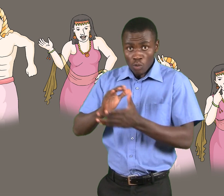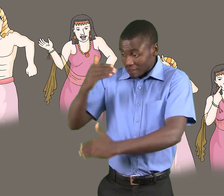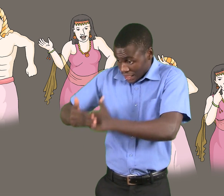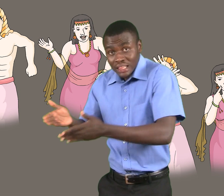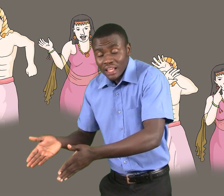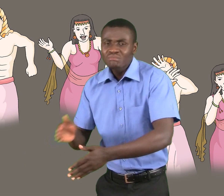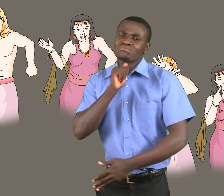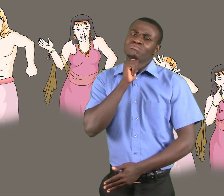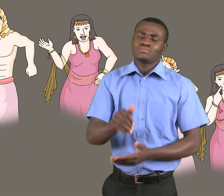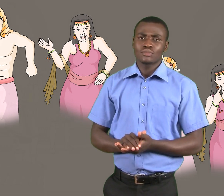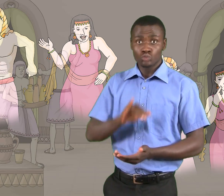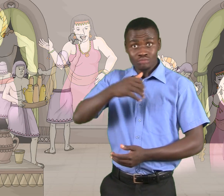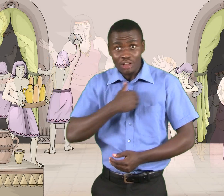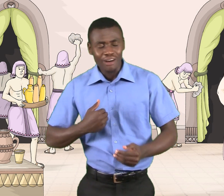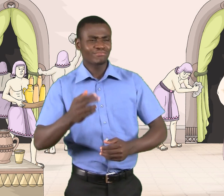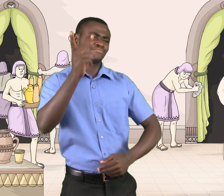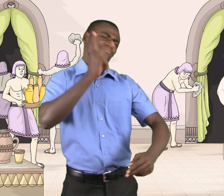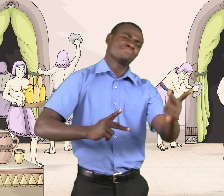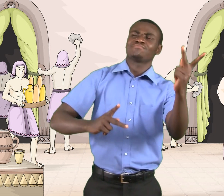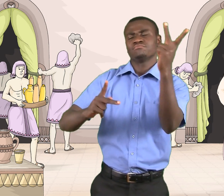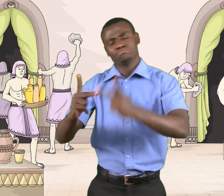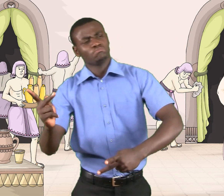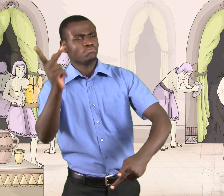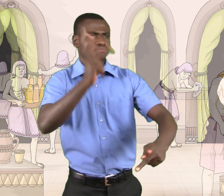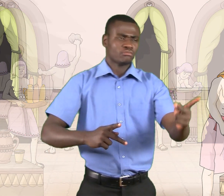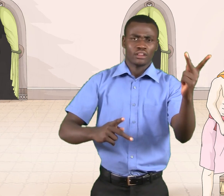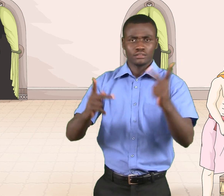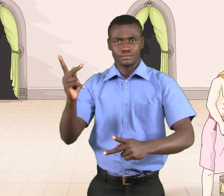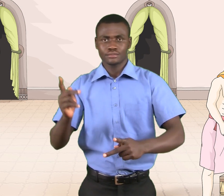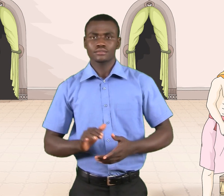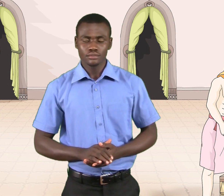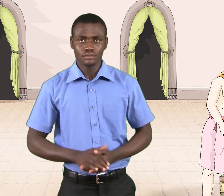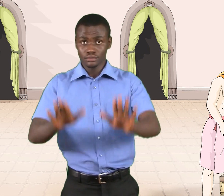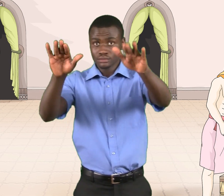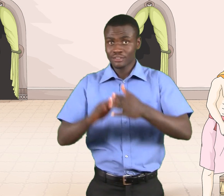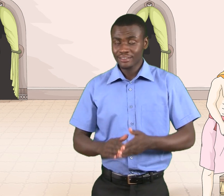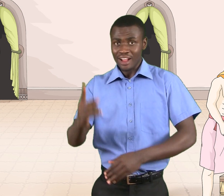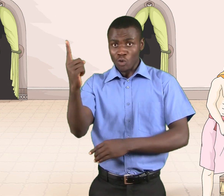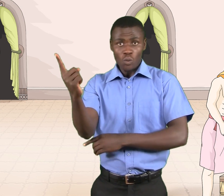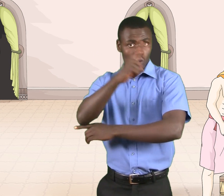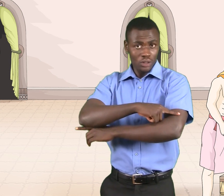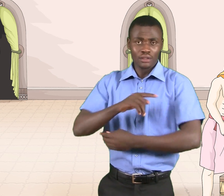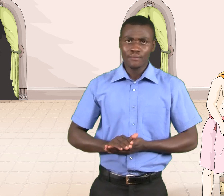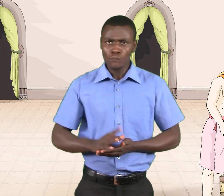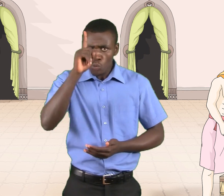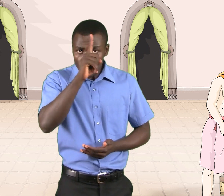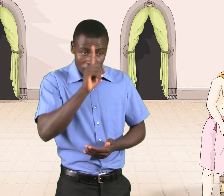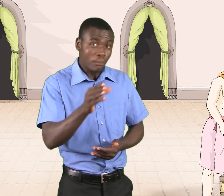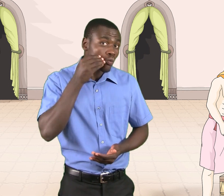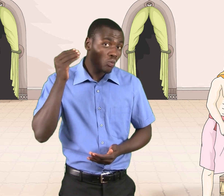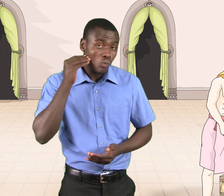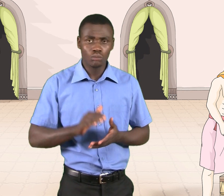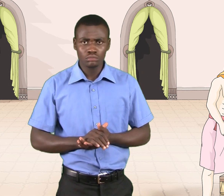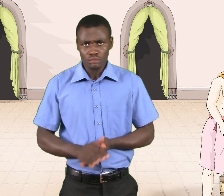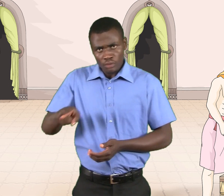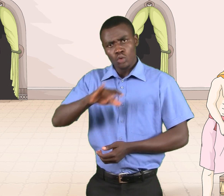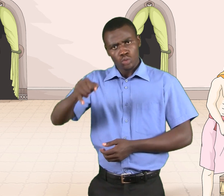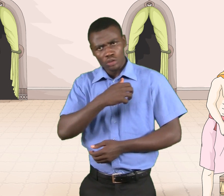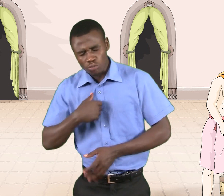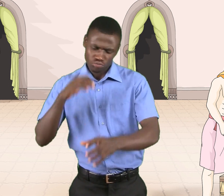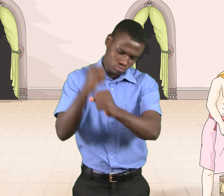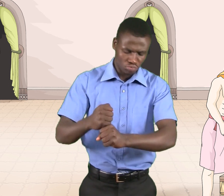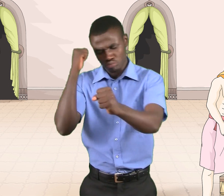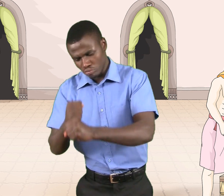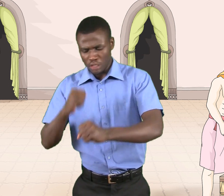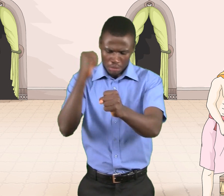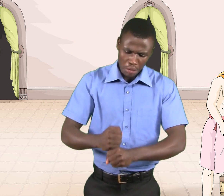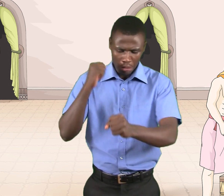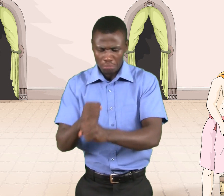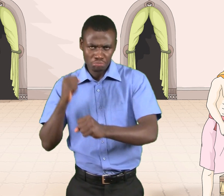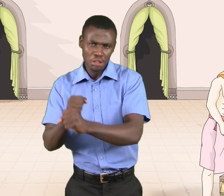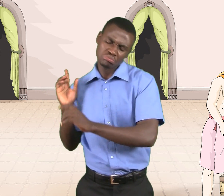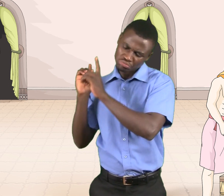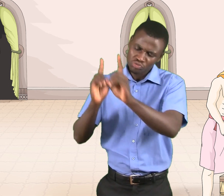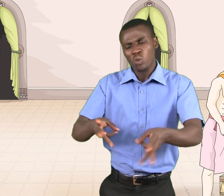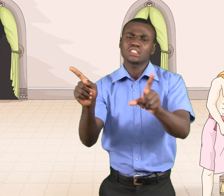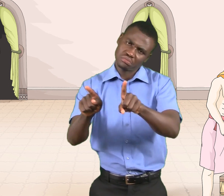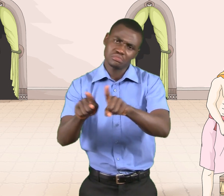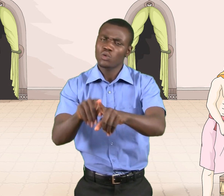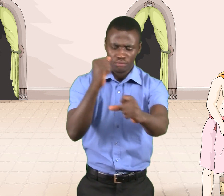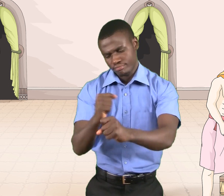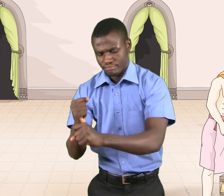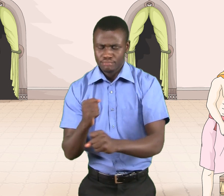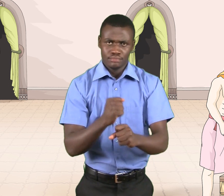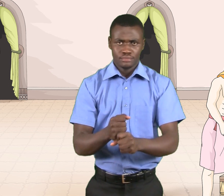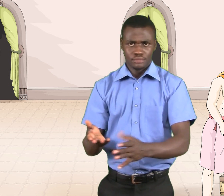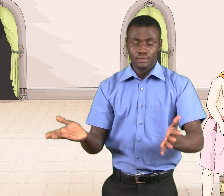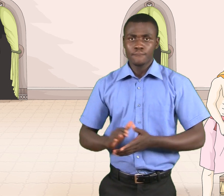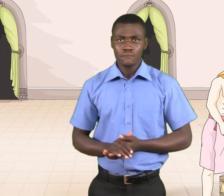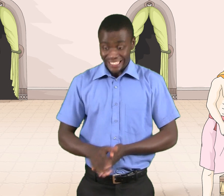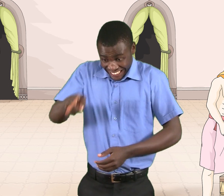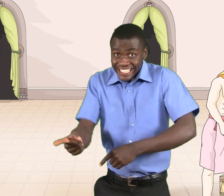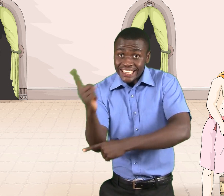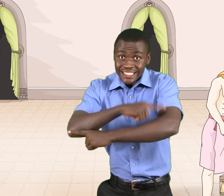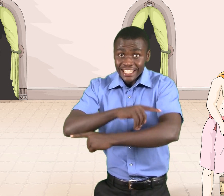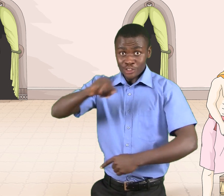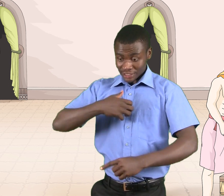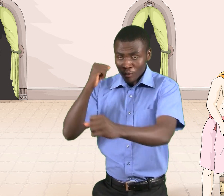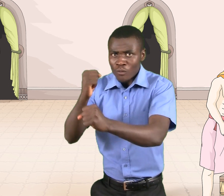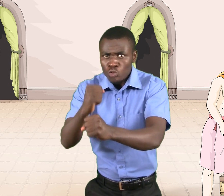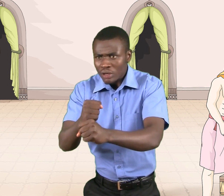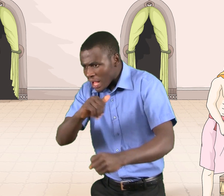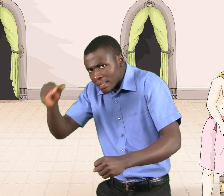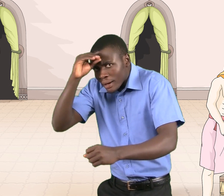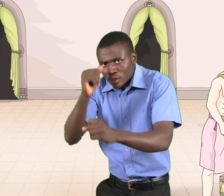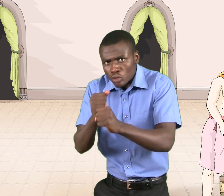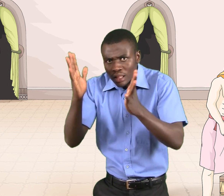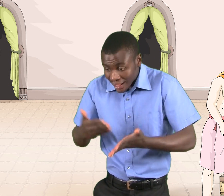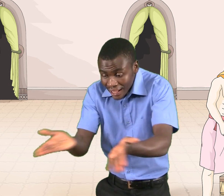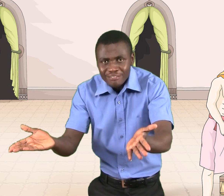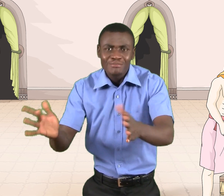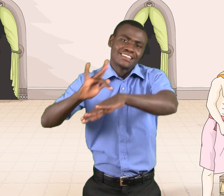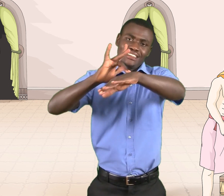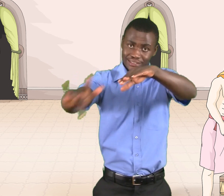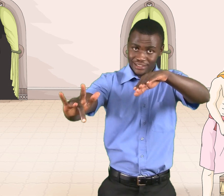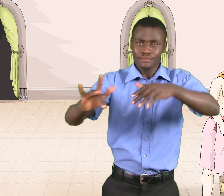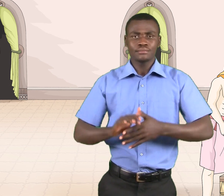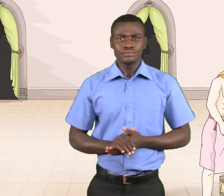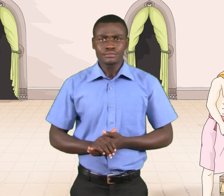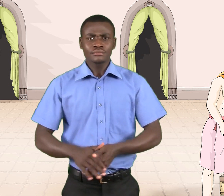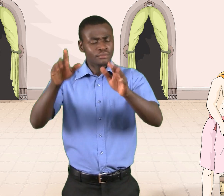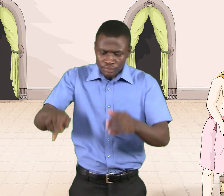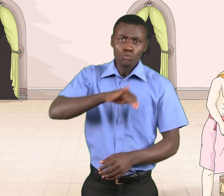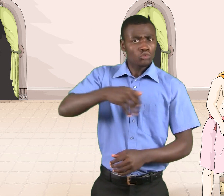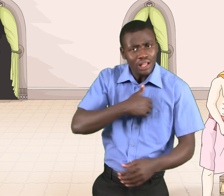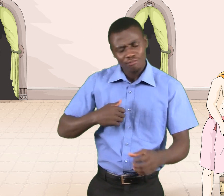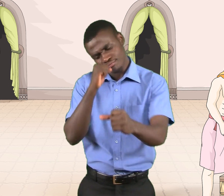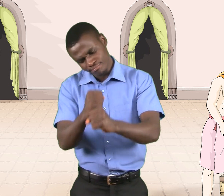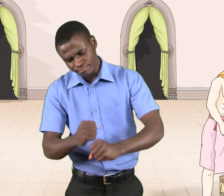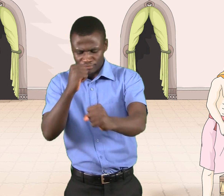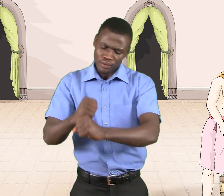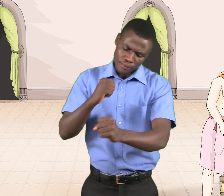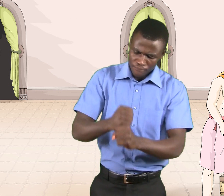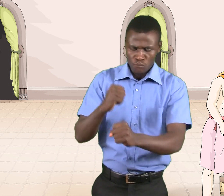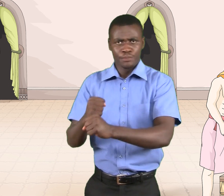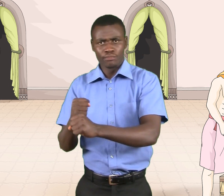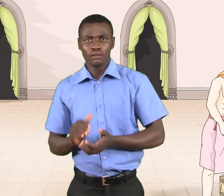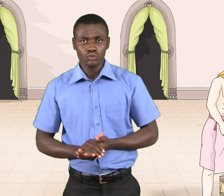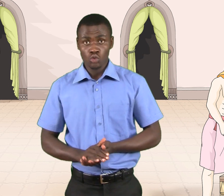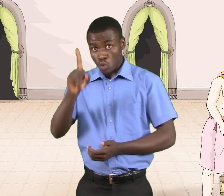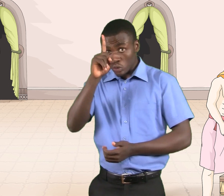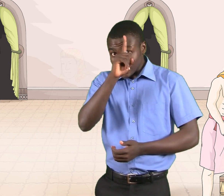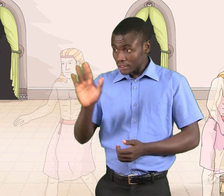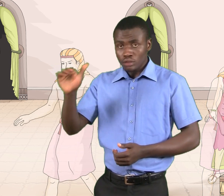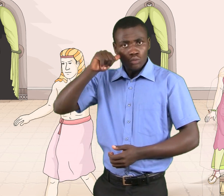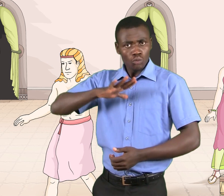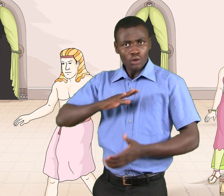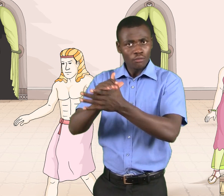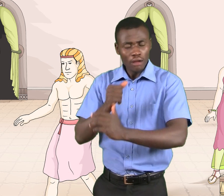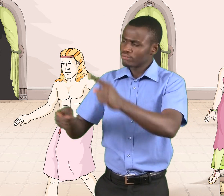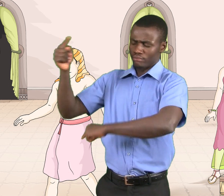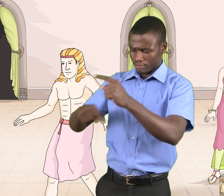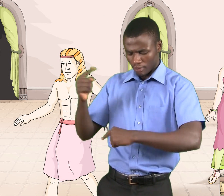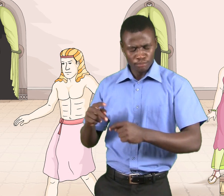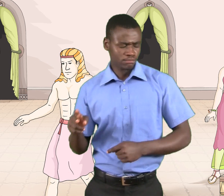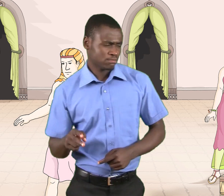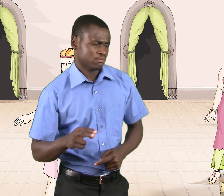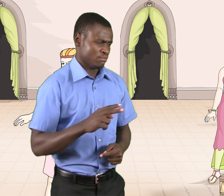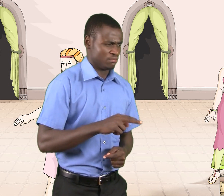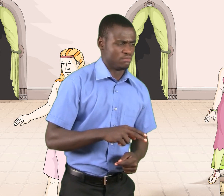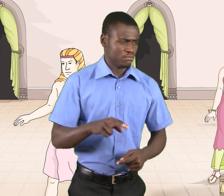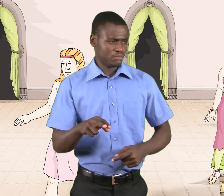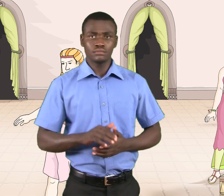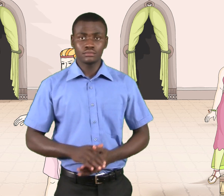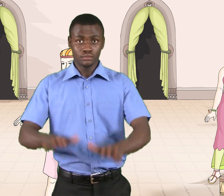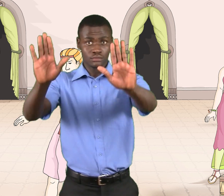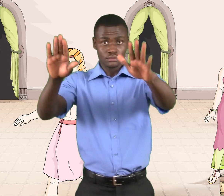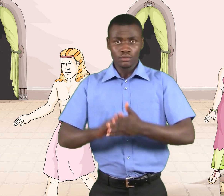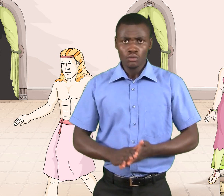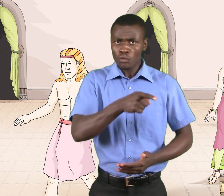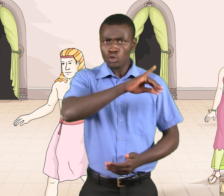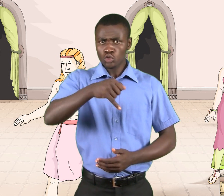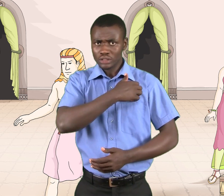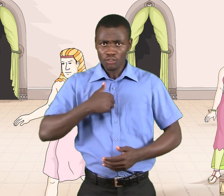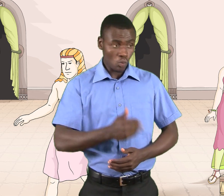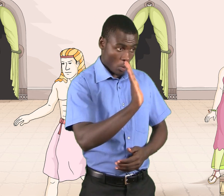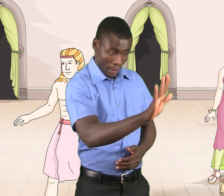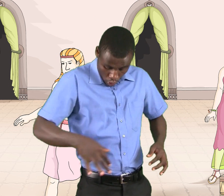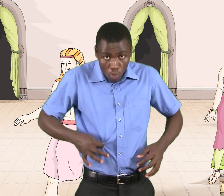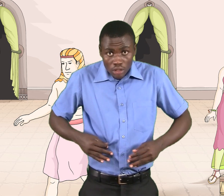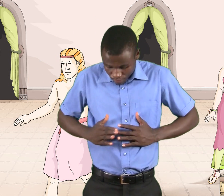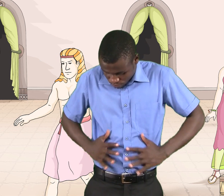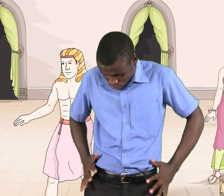One day, however, Joseph went into the house to attend to his work, and not a single household servant was inside.